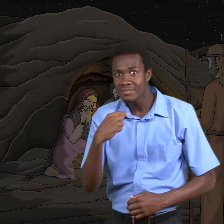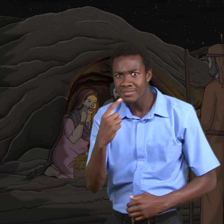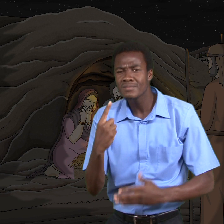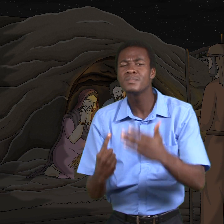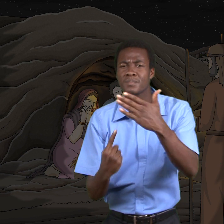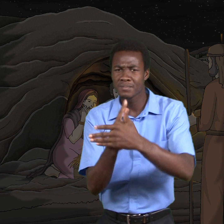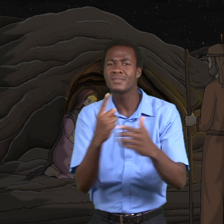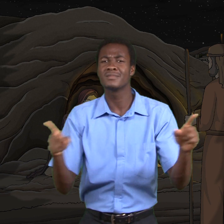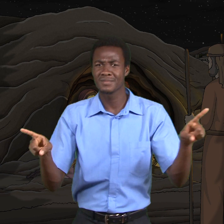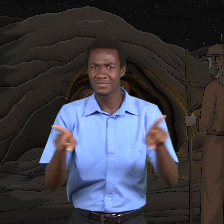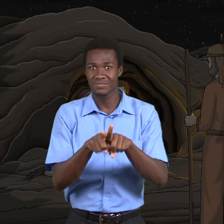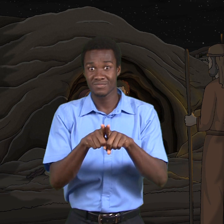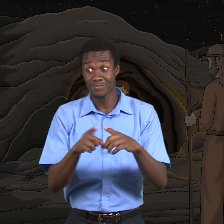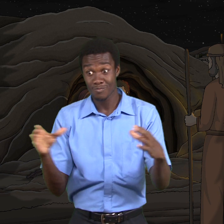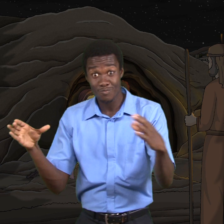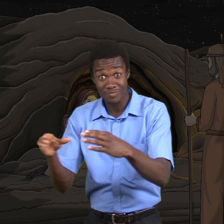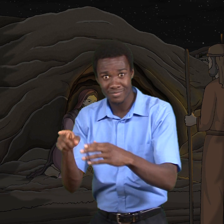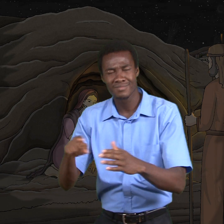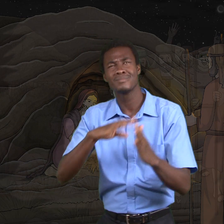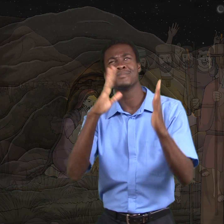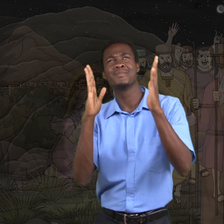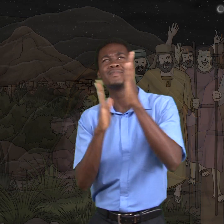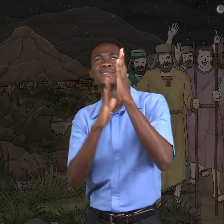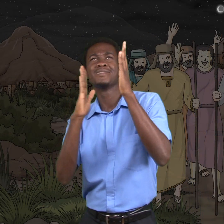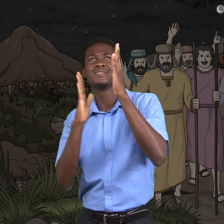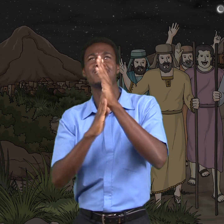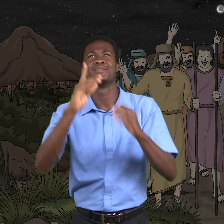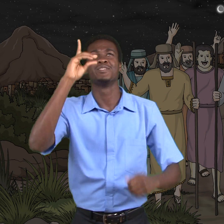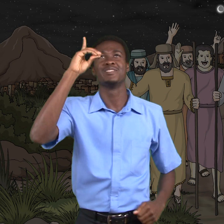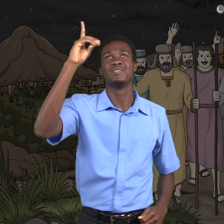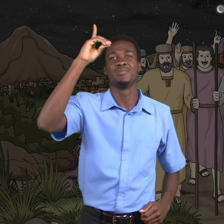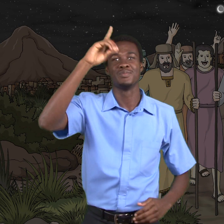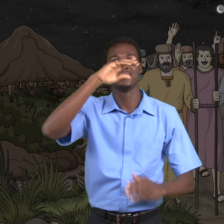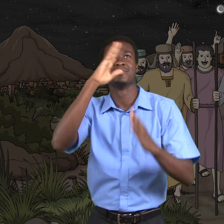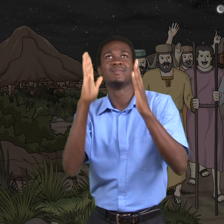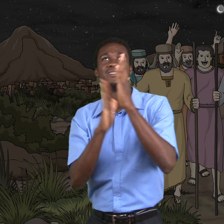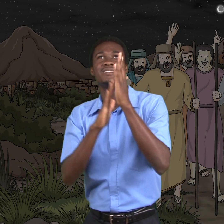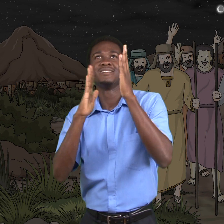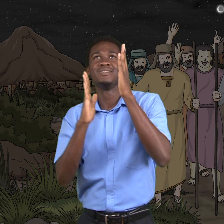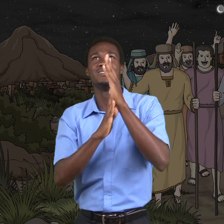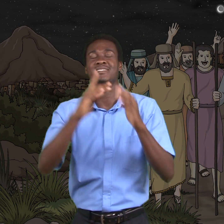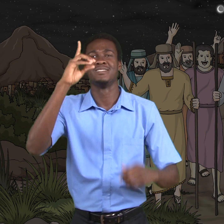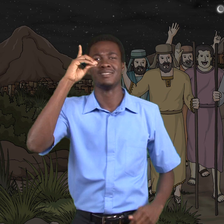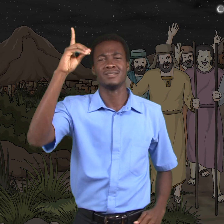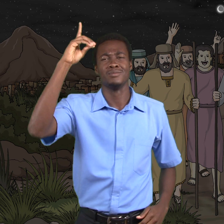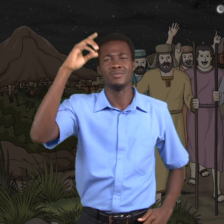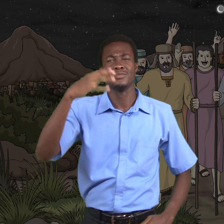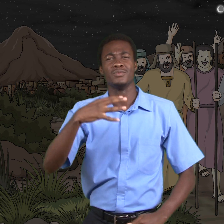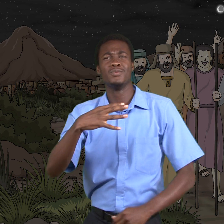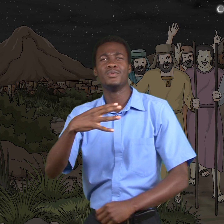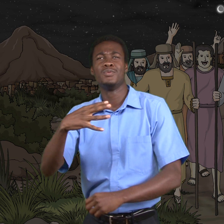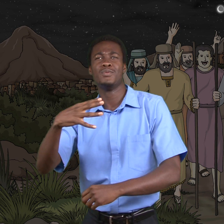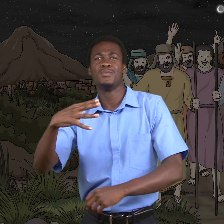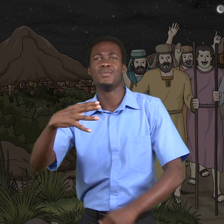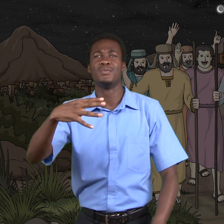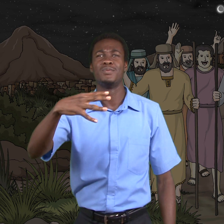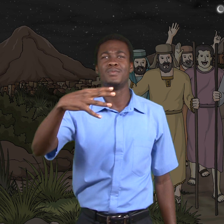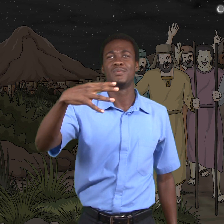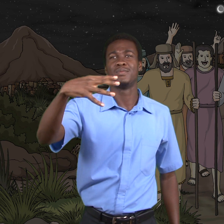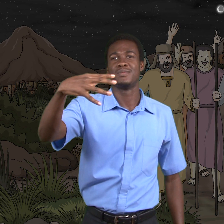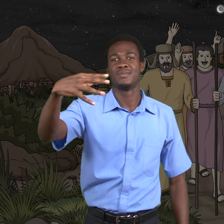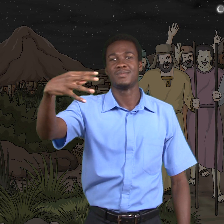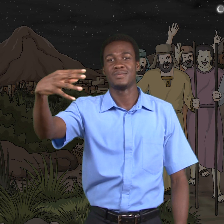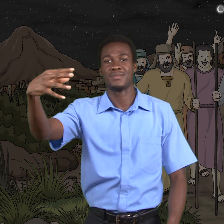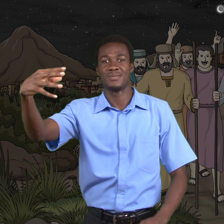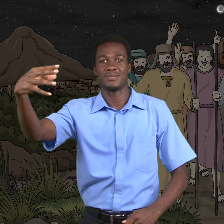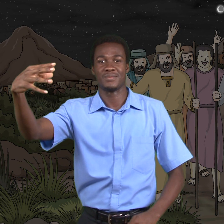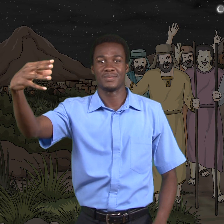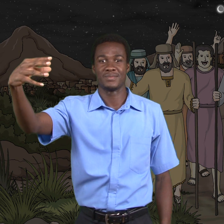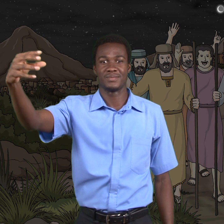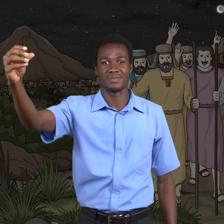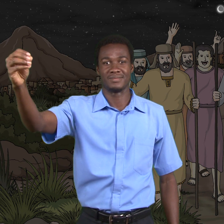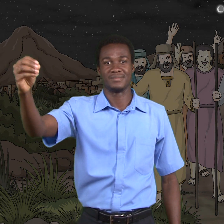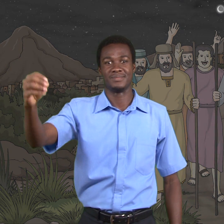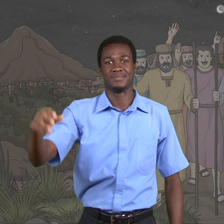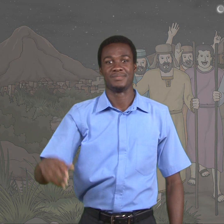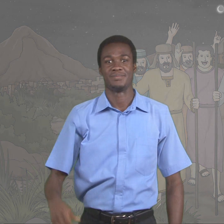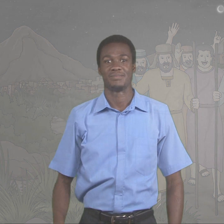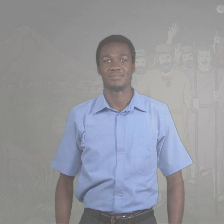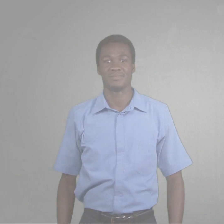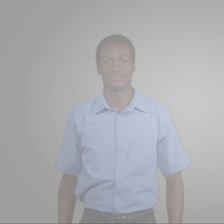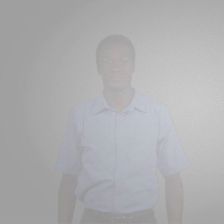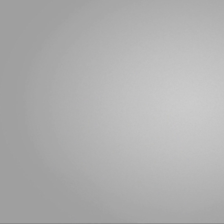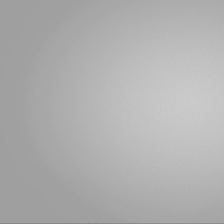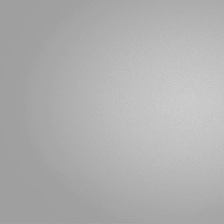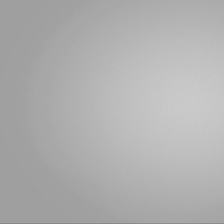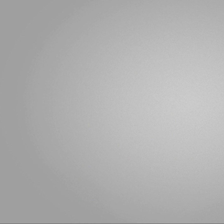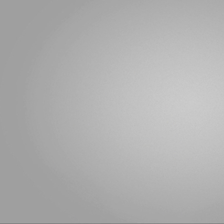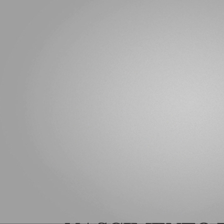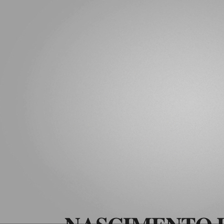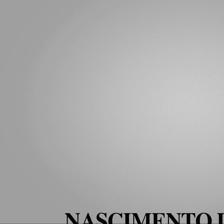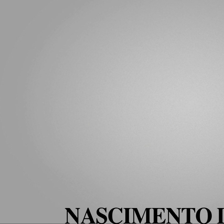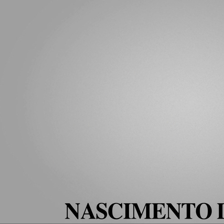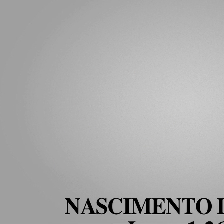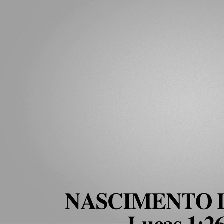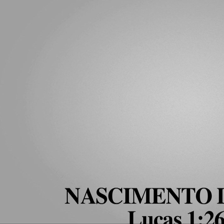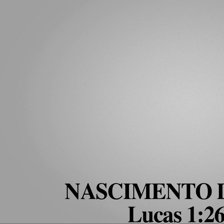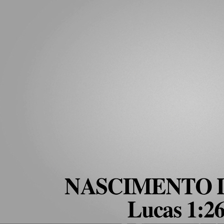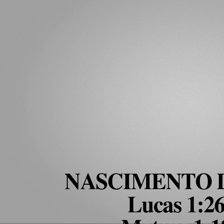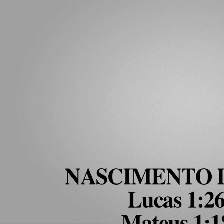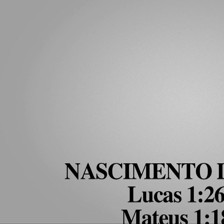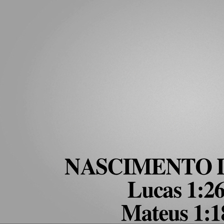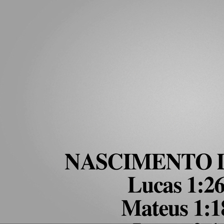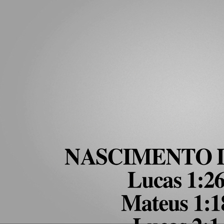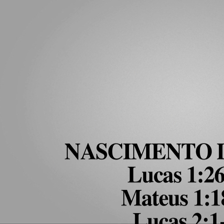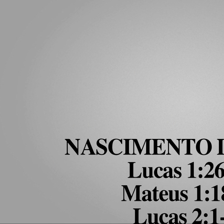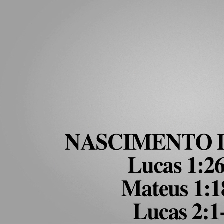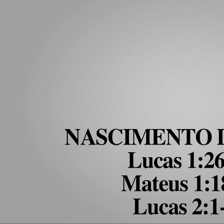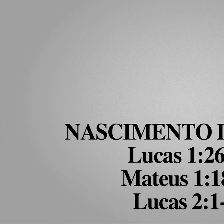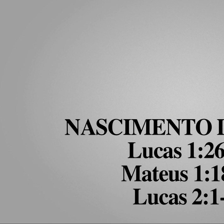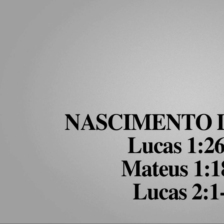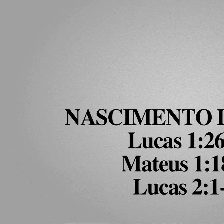The shepherds returned, glorifying and praising God for all they had heard and seen, which was just as the angel had told them.